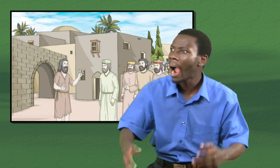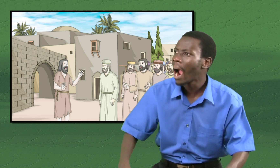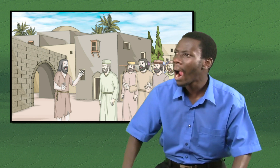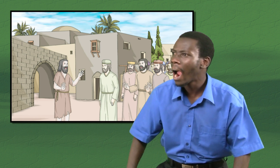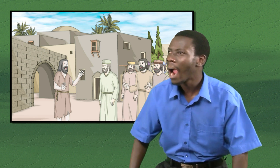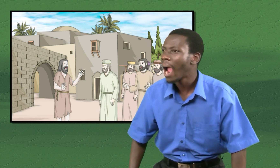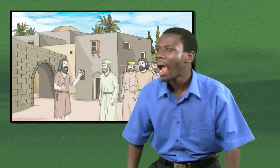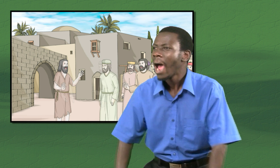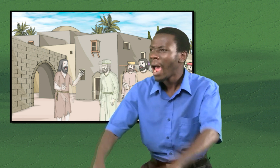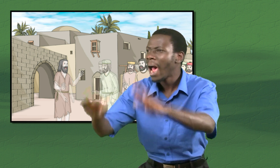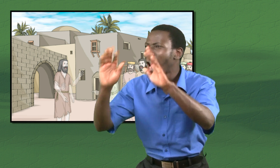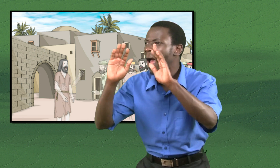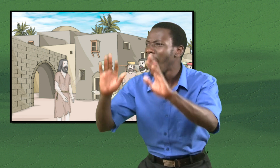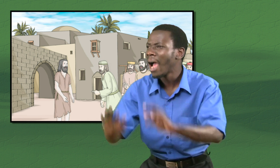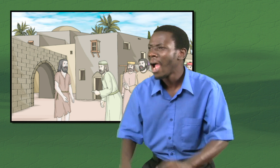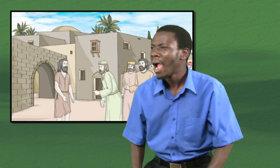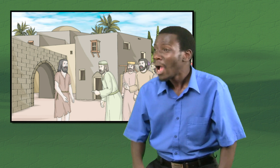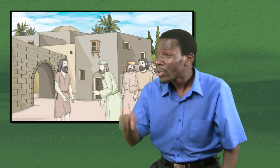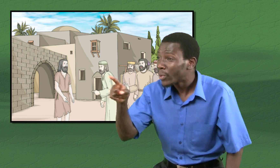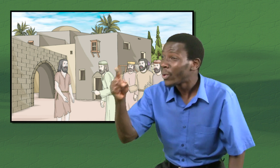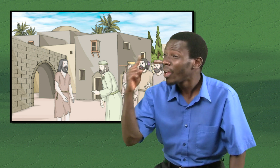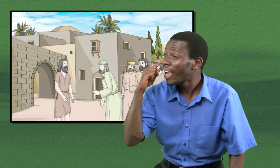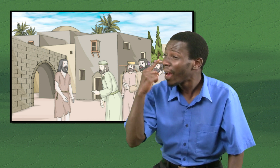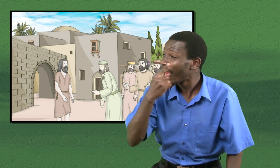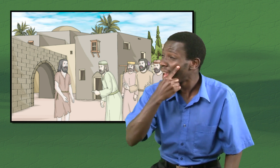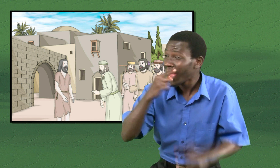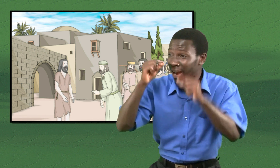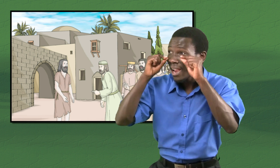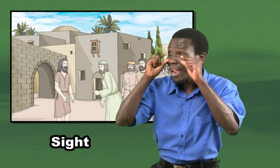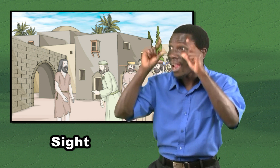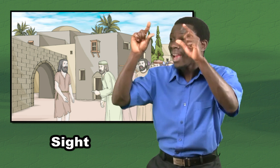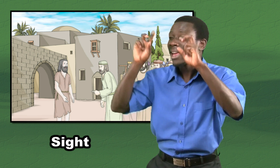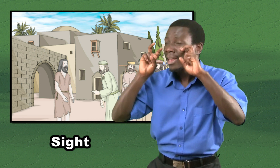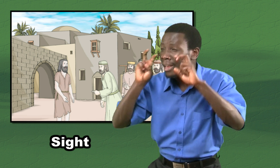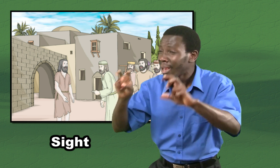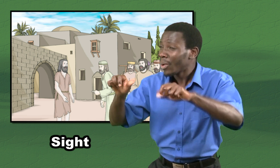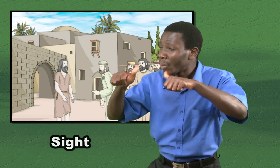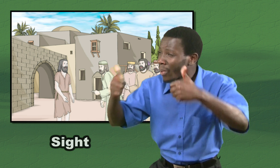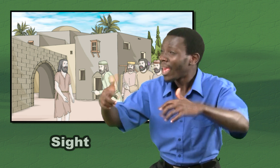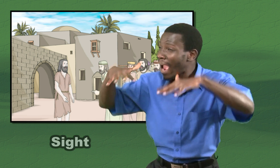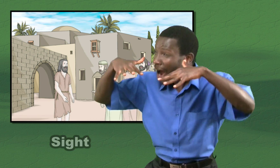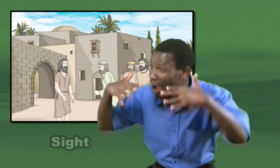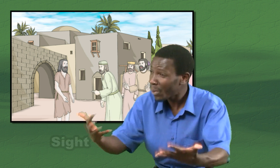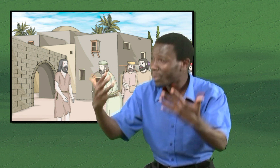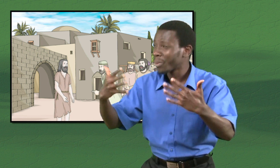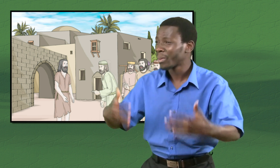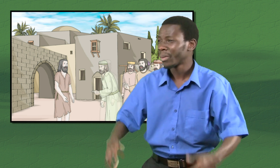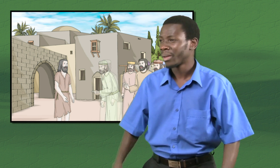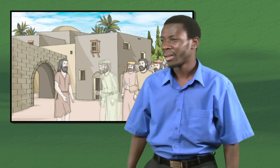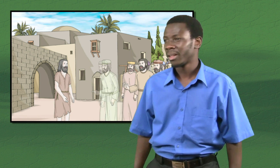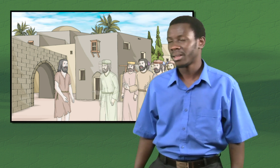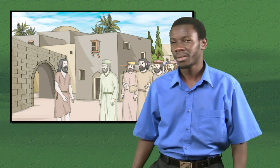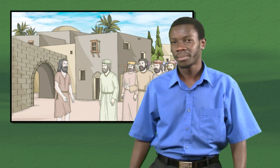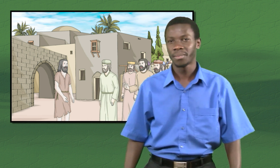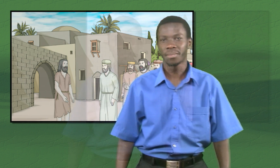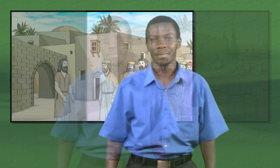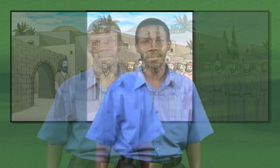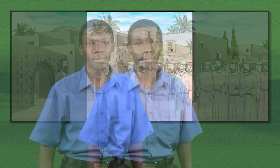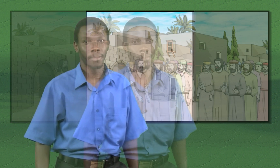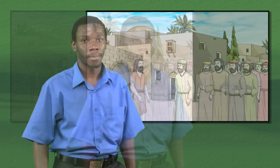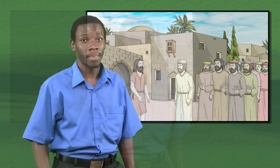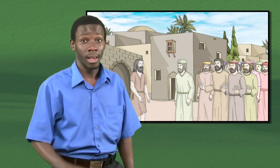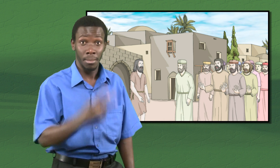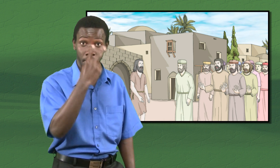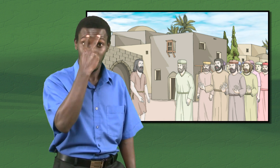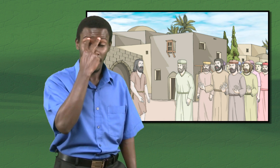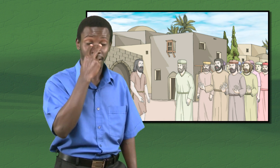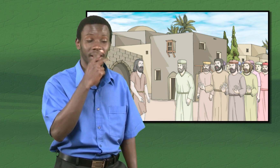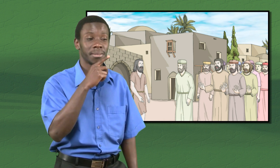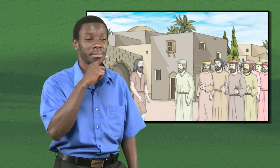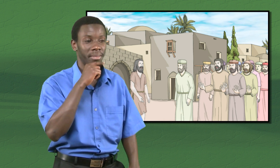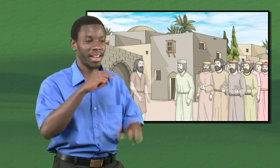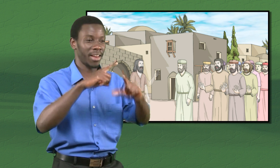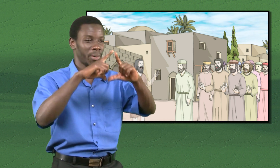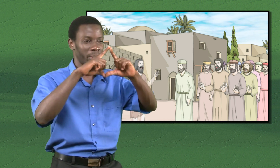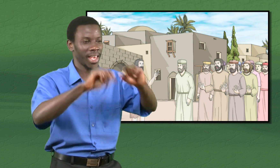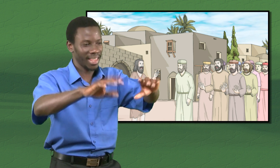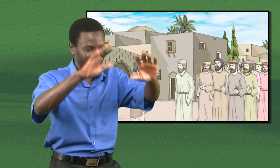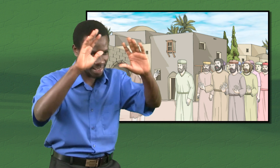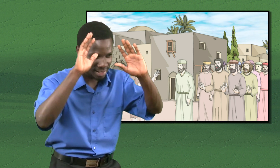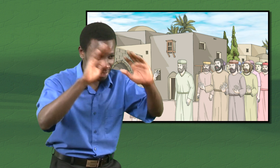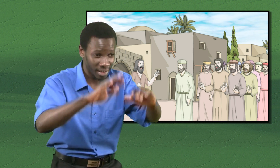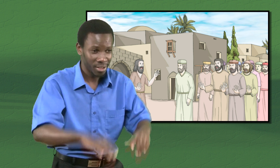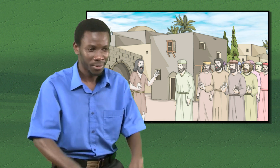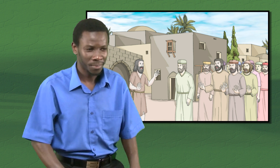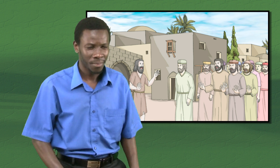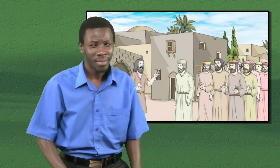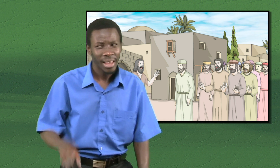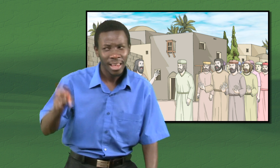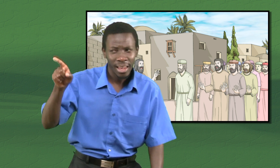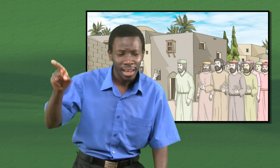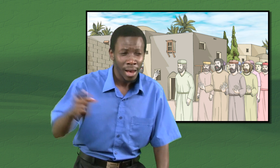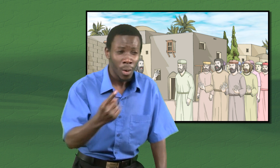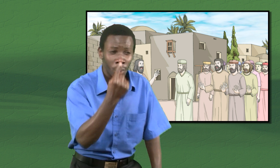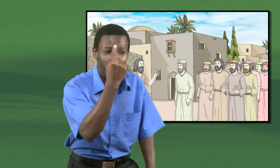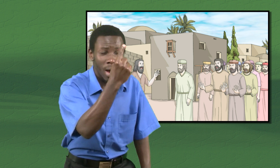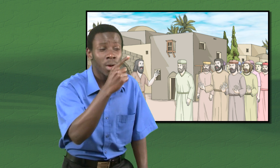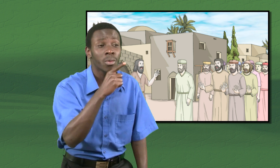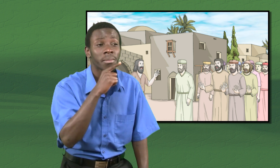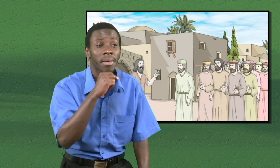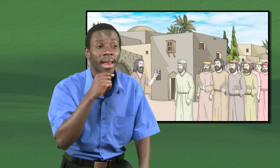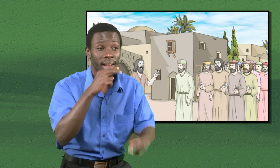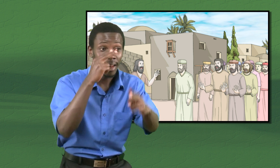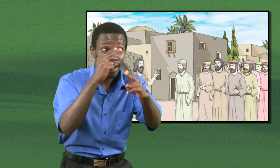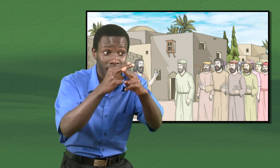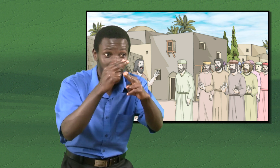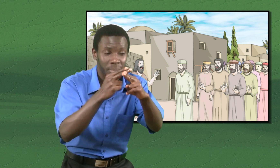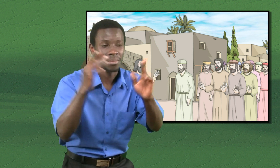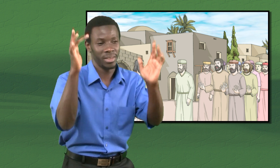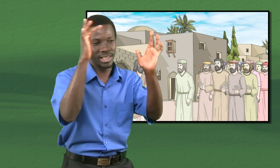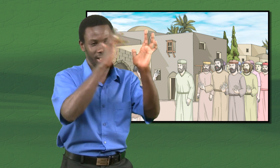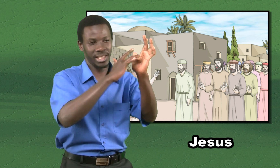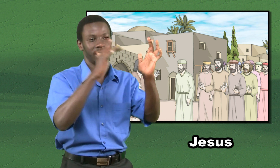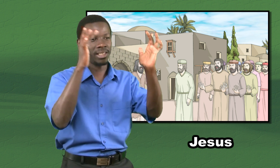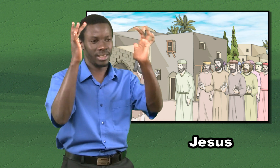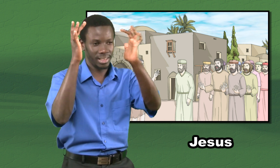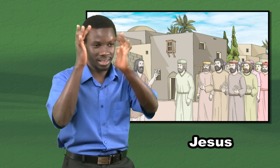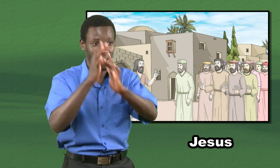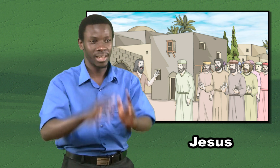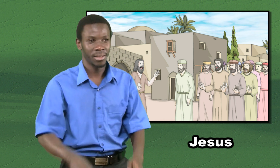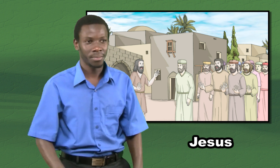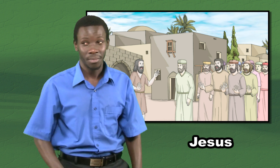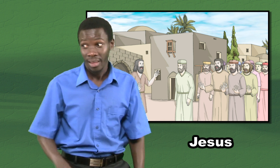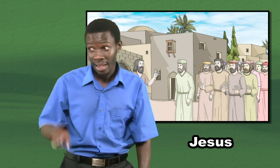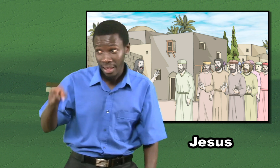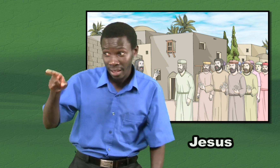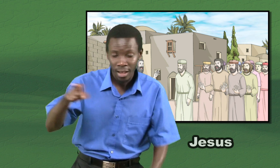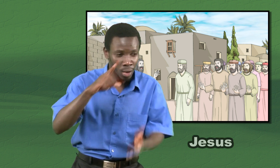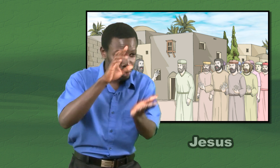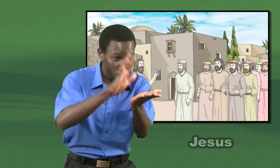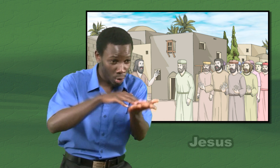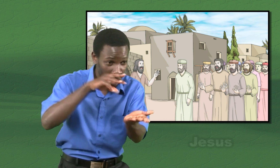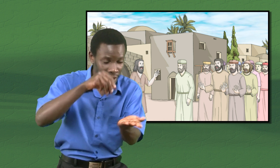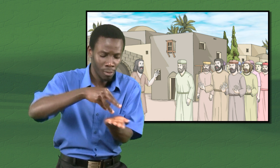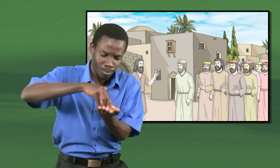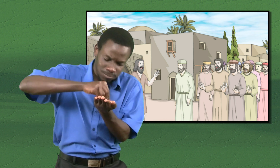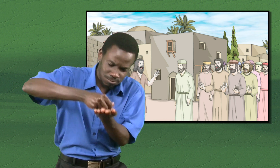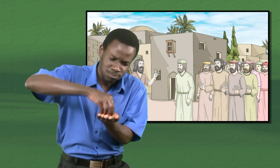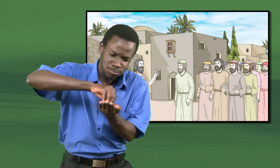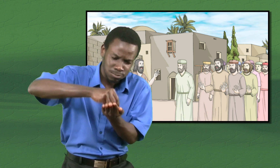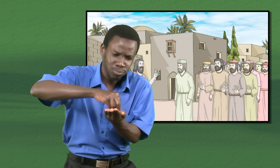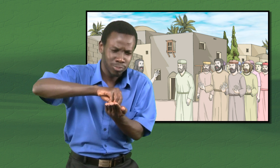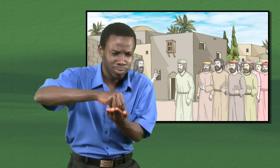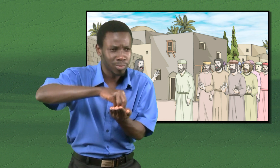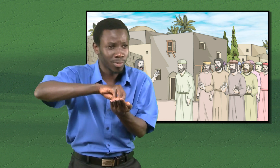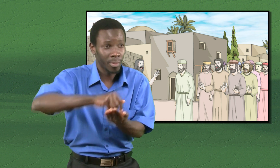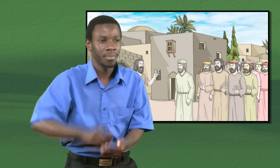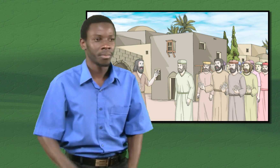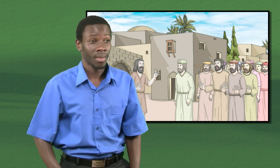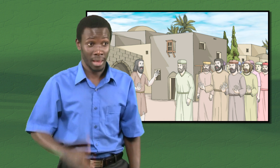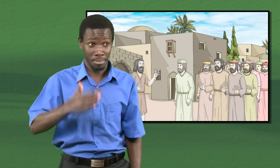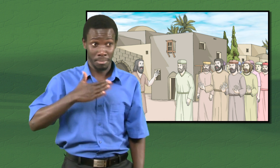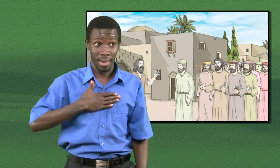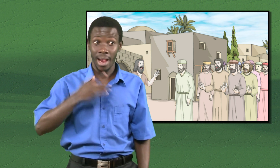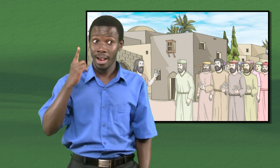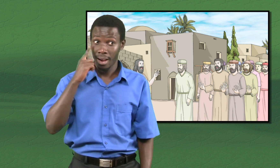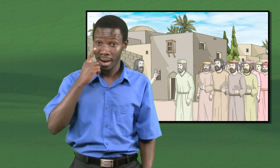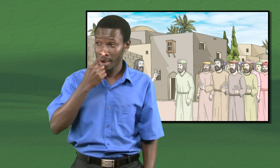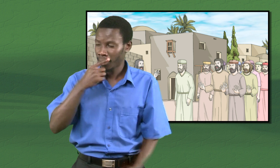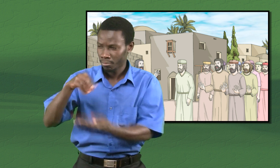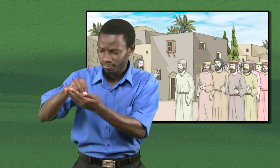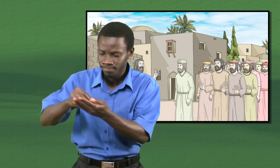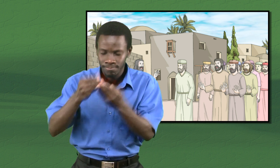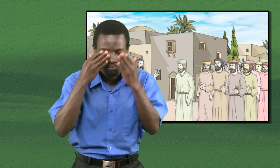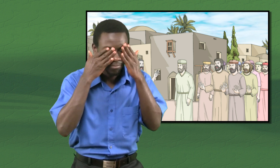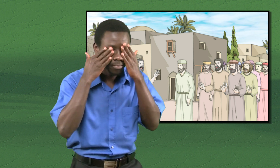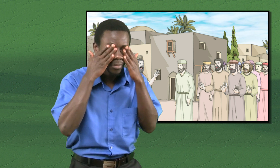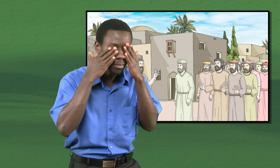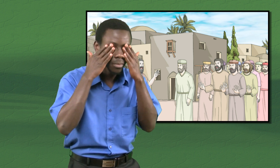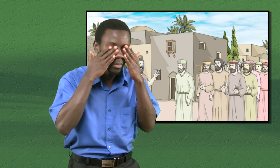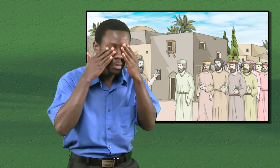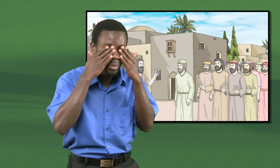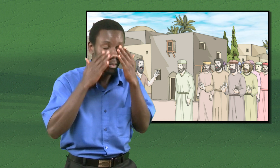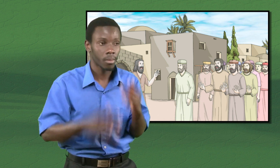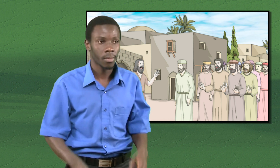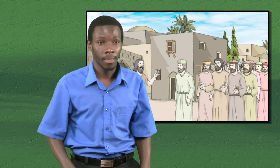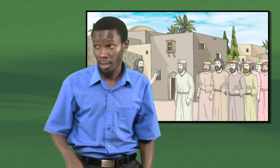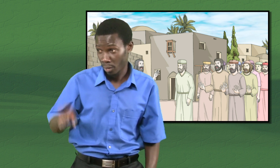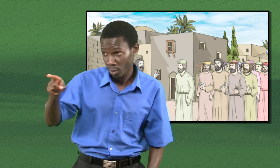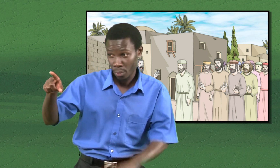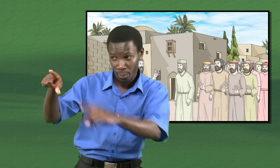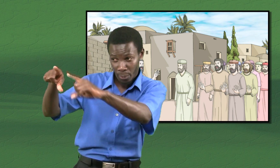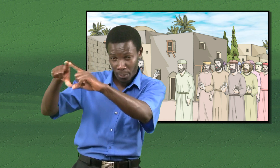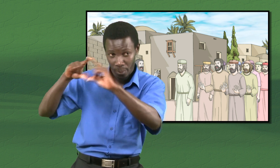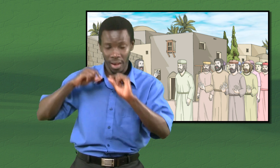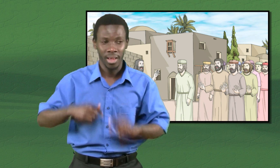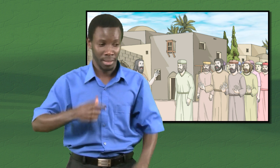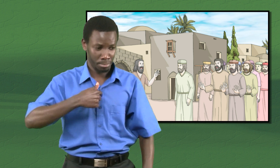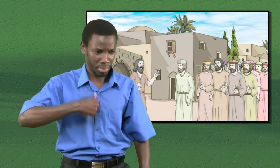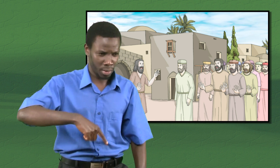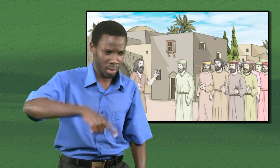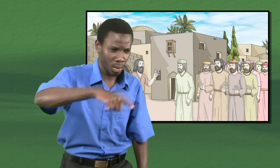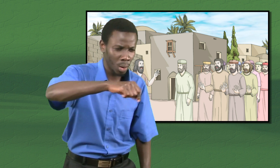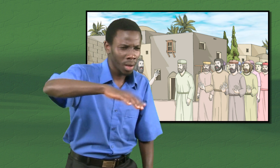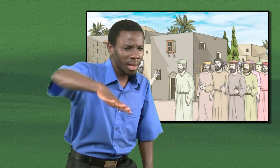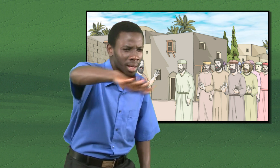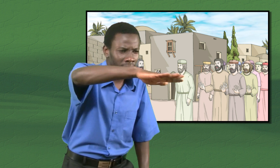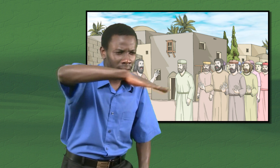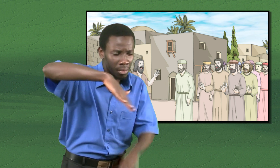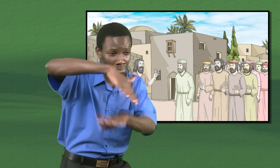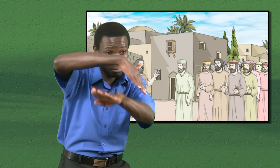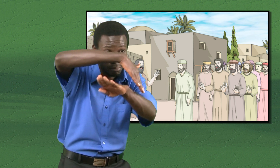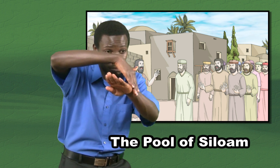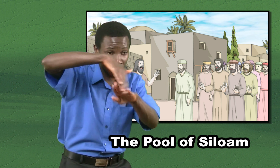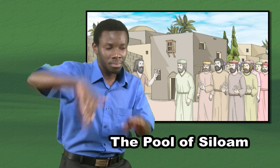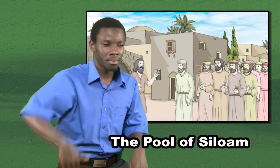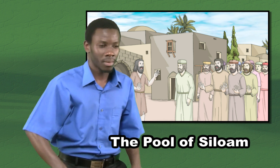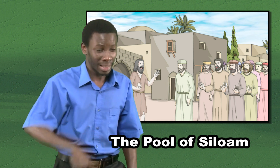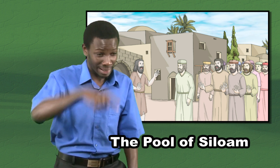He answered, “The man they call Jesus made some mud and anointed my eyes, and He told me to go to Siloam and wash.